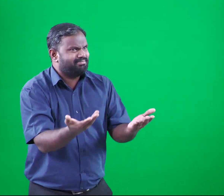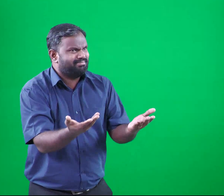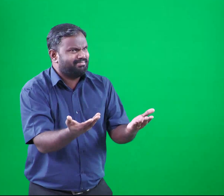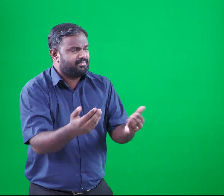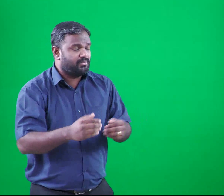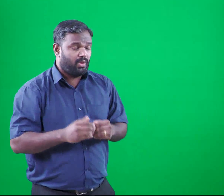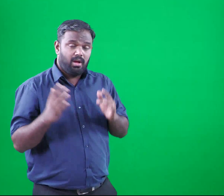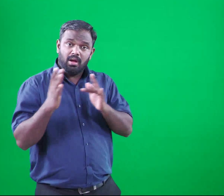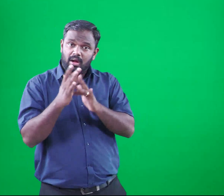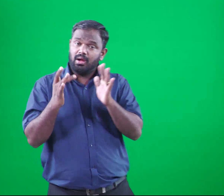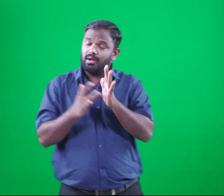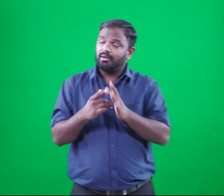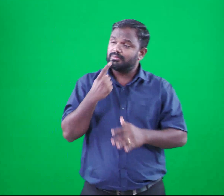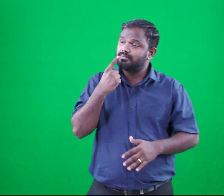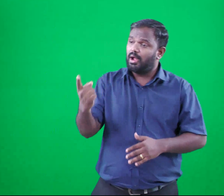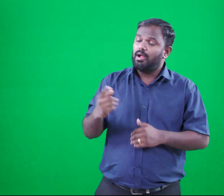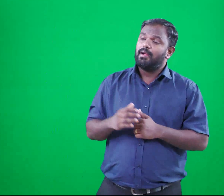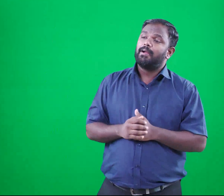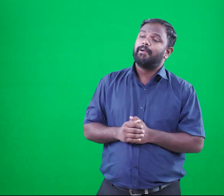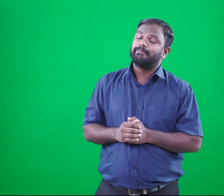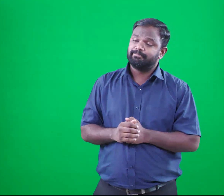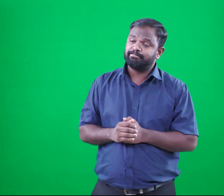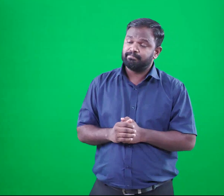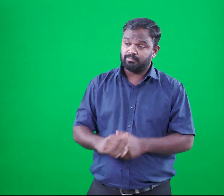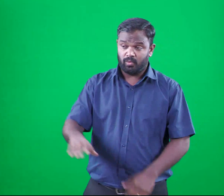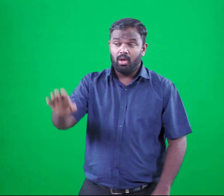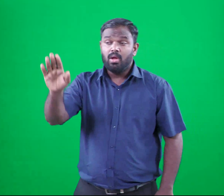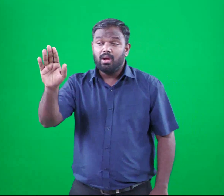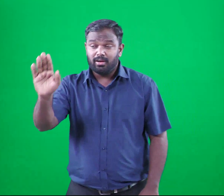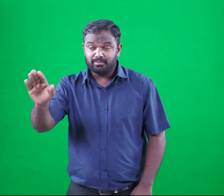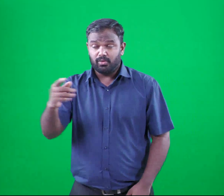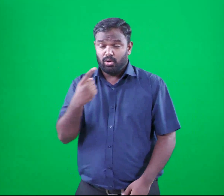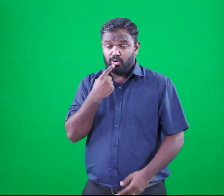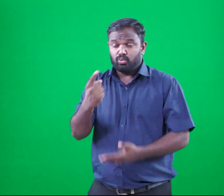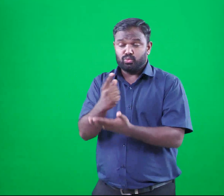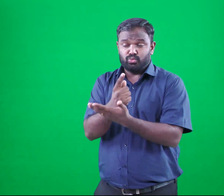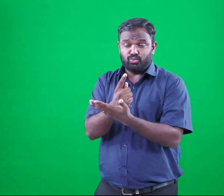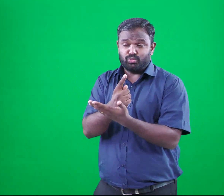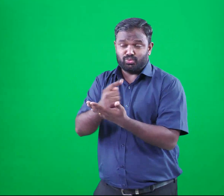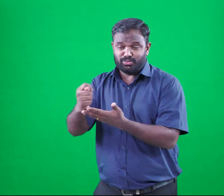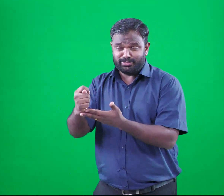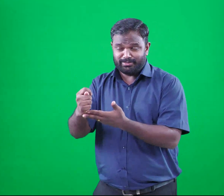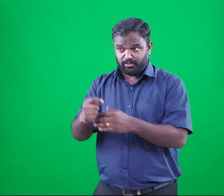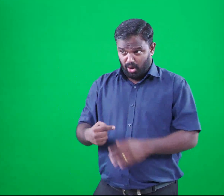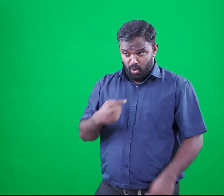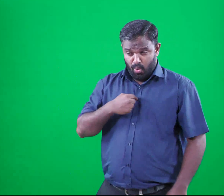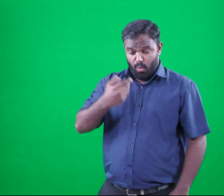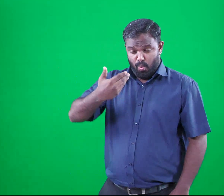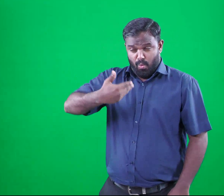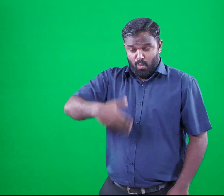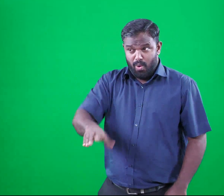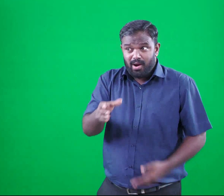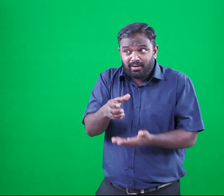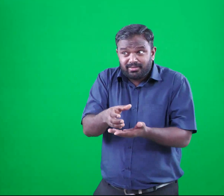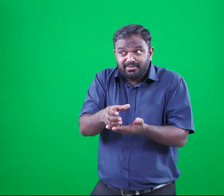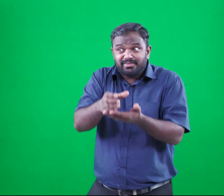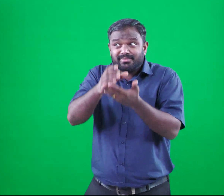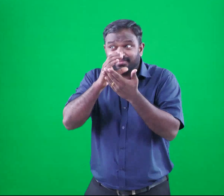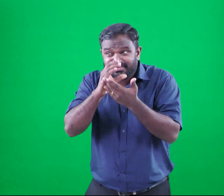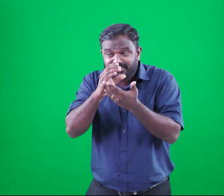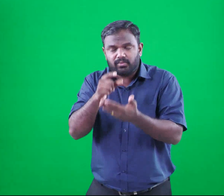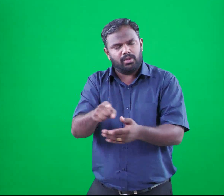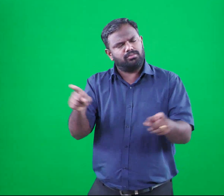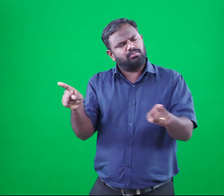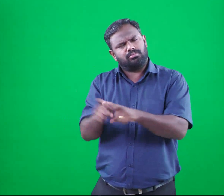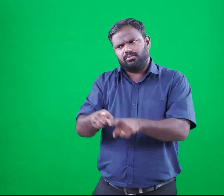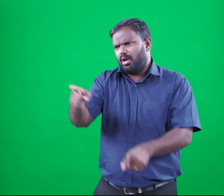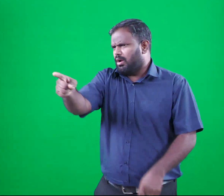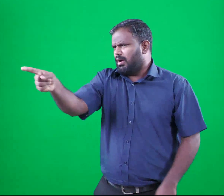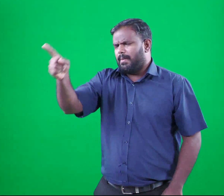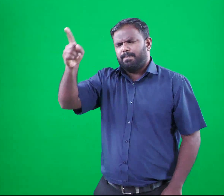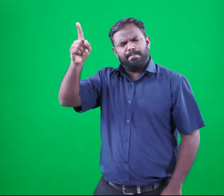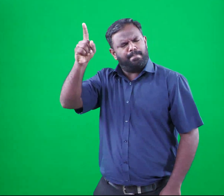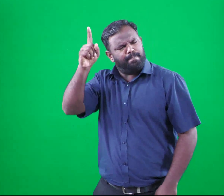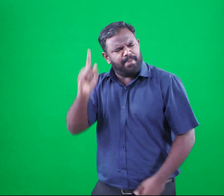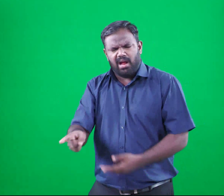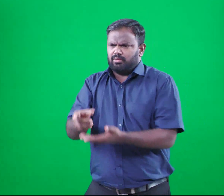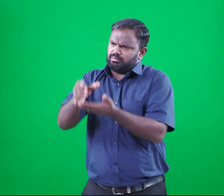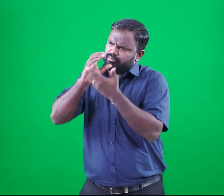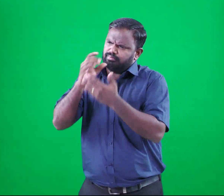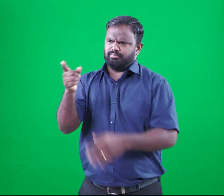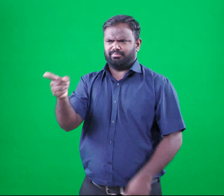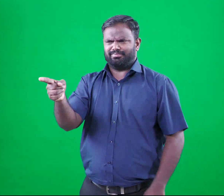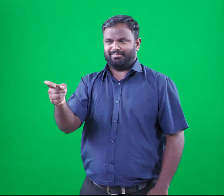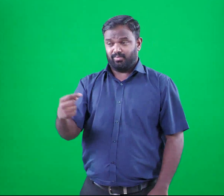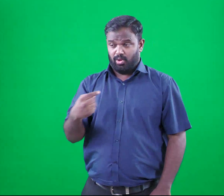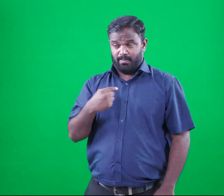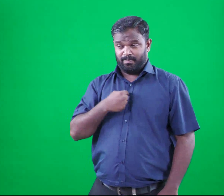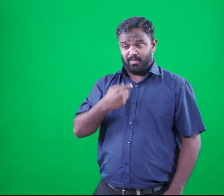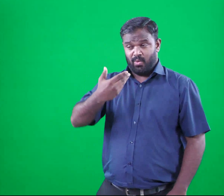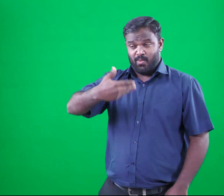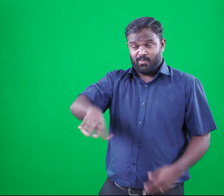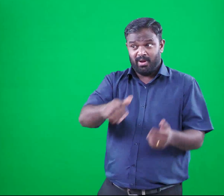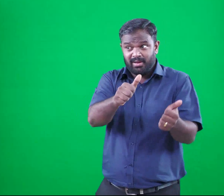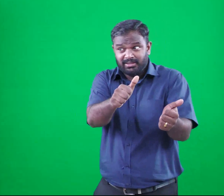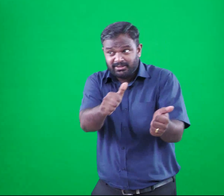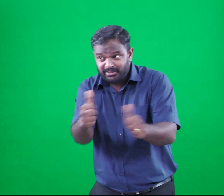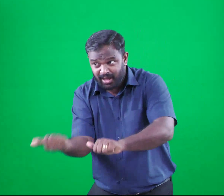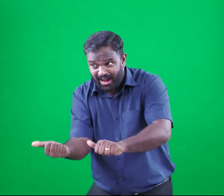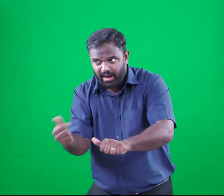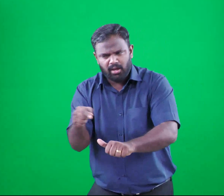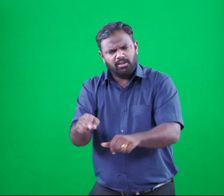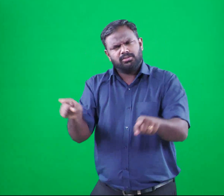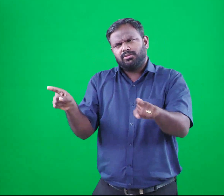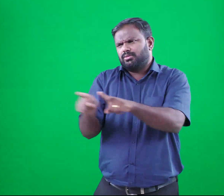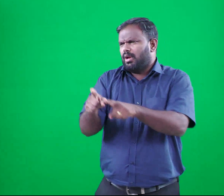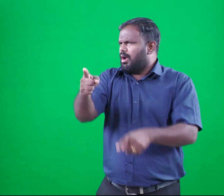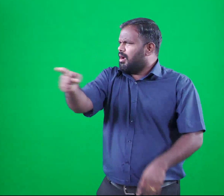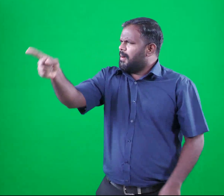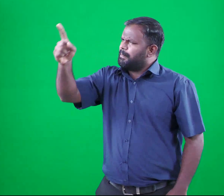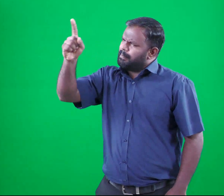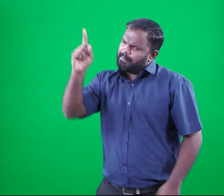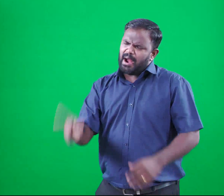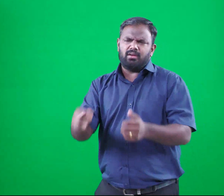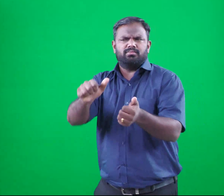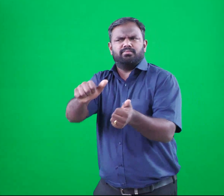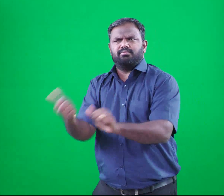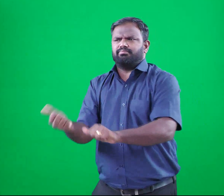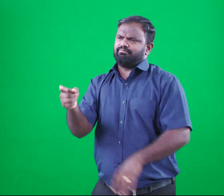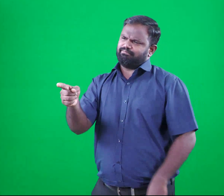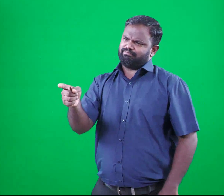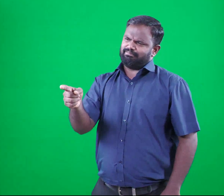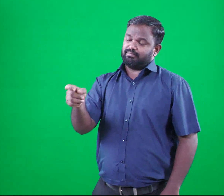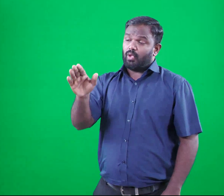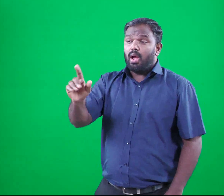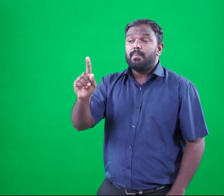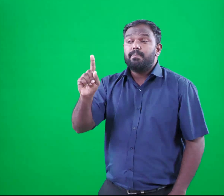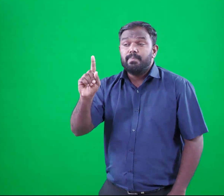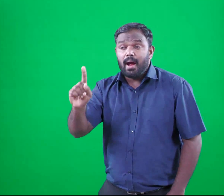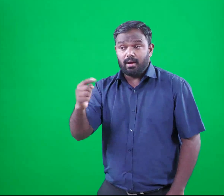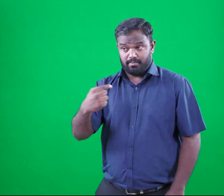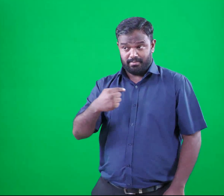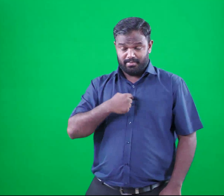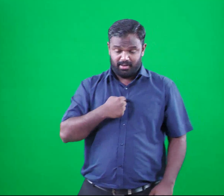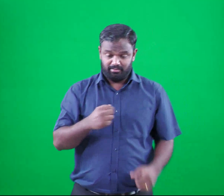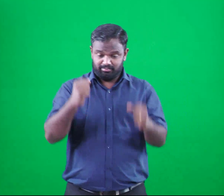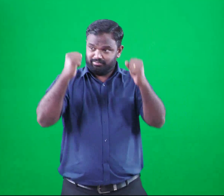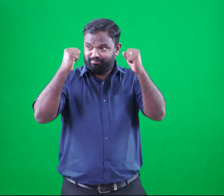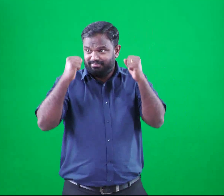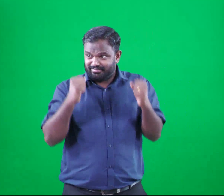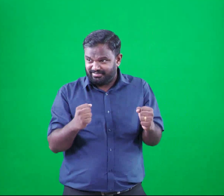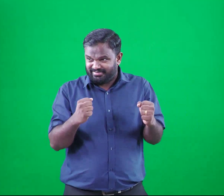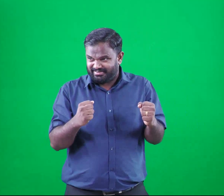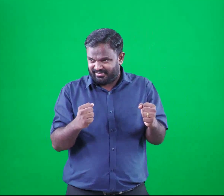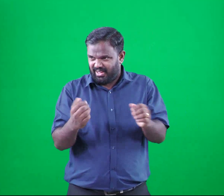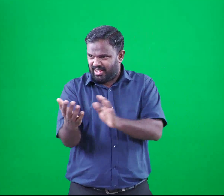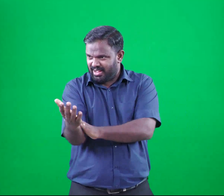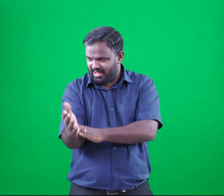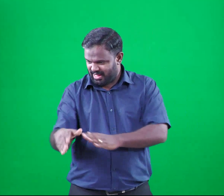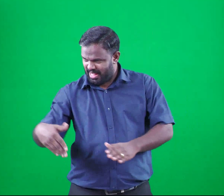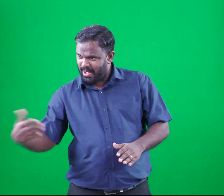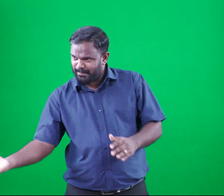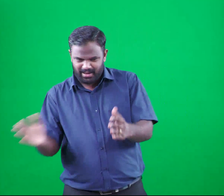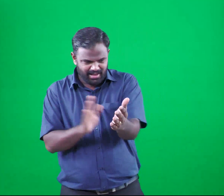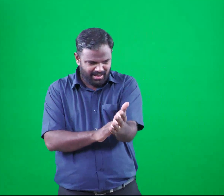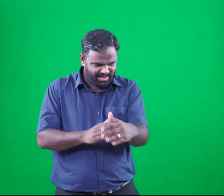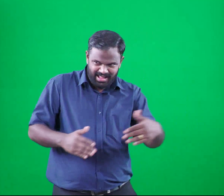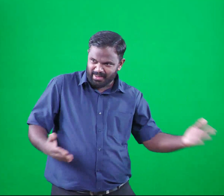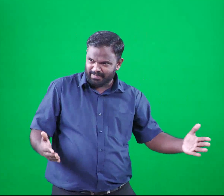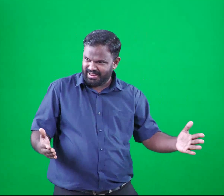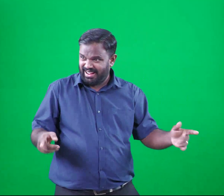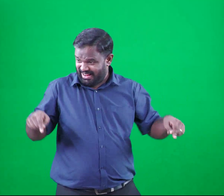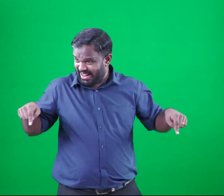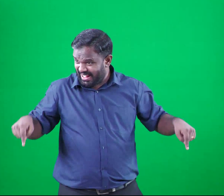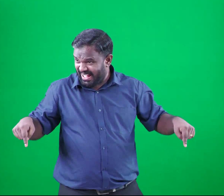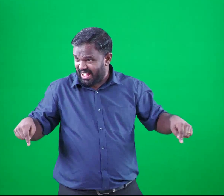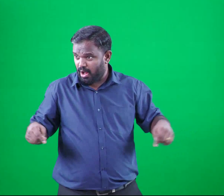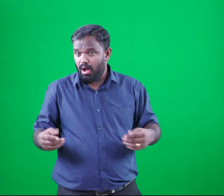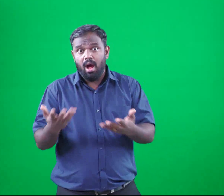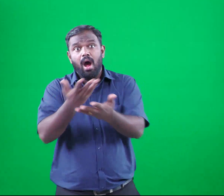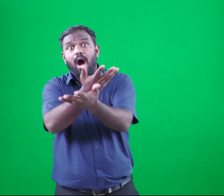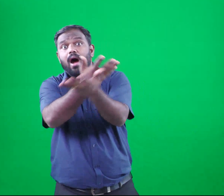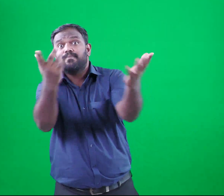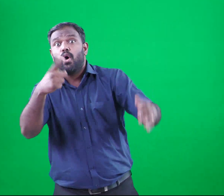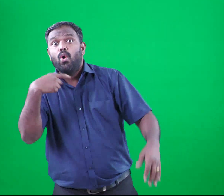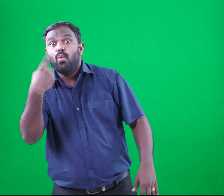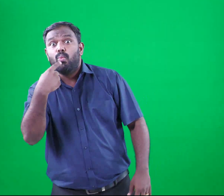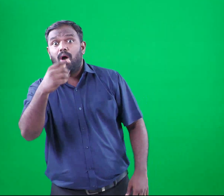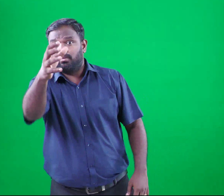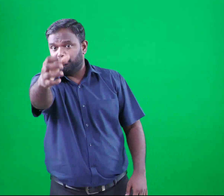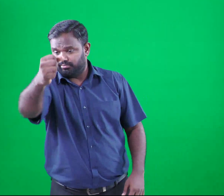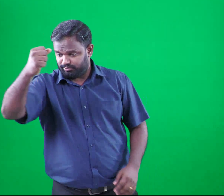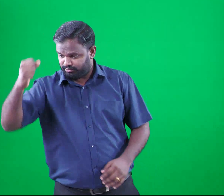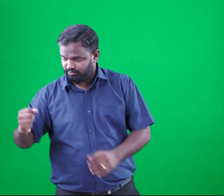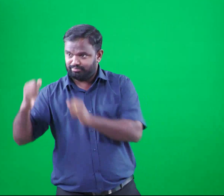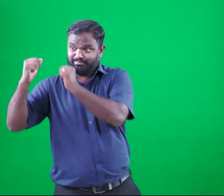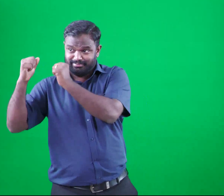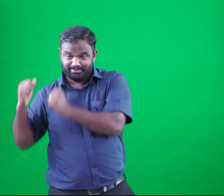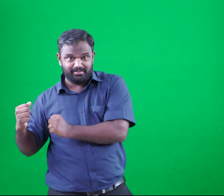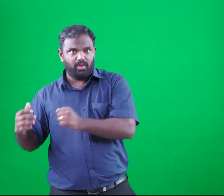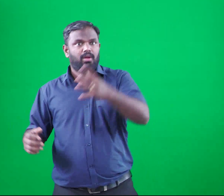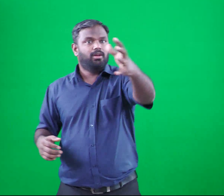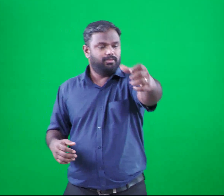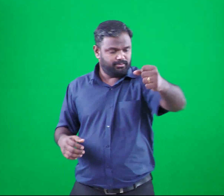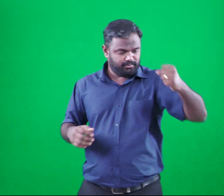"You will drink the cup that I drink," Jesus said, "and you will be baptized with the baptism that I undergo.